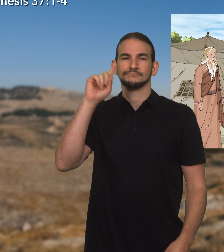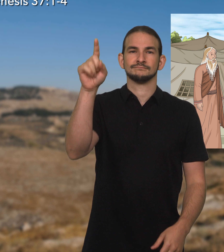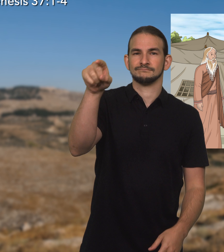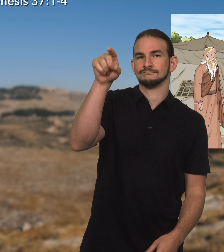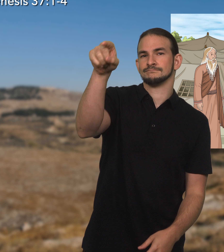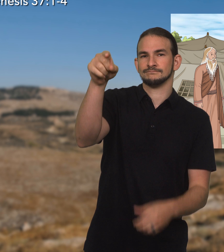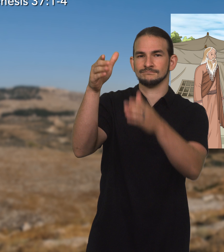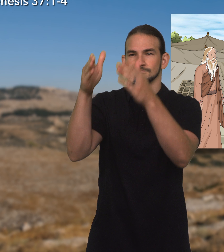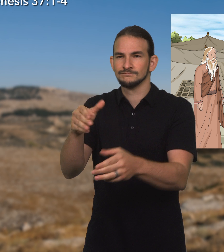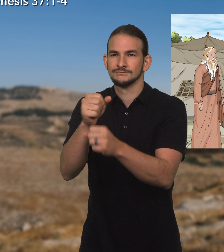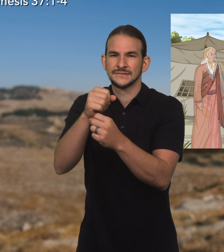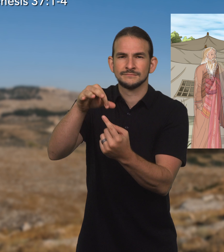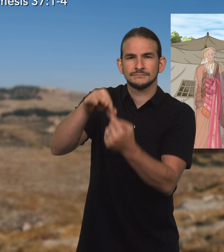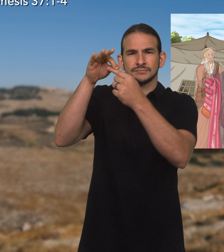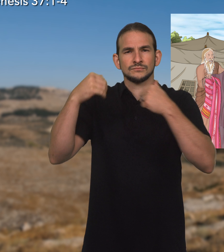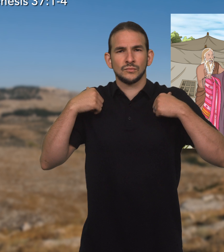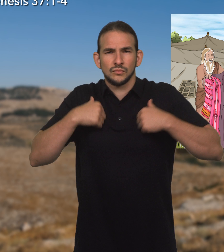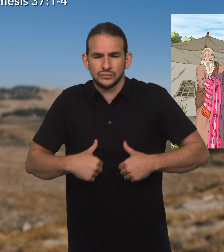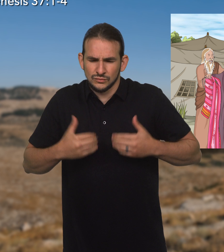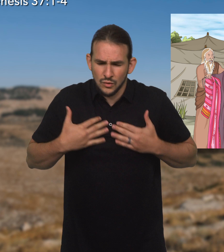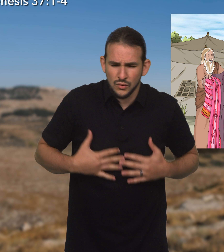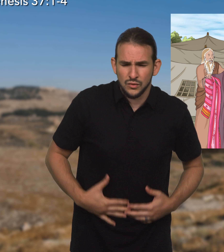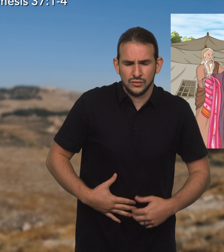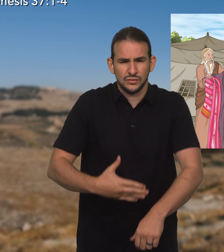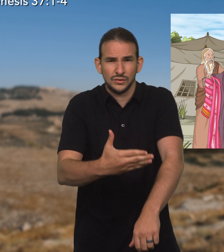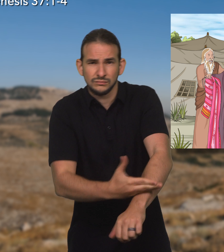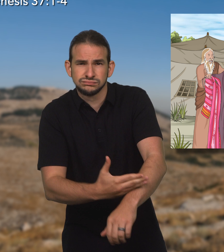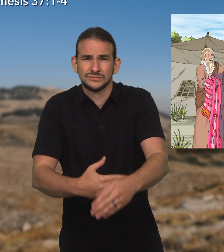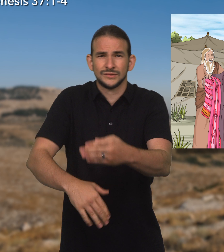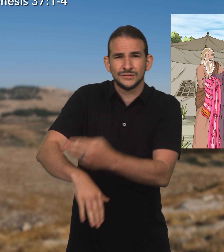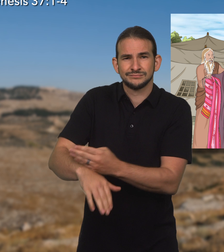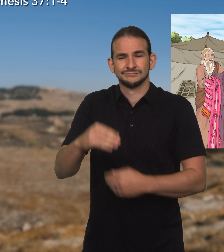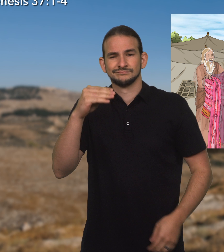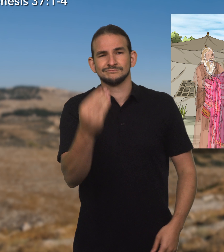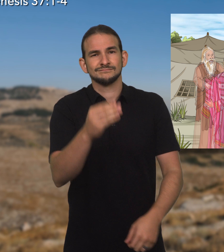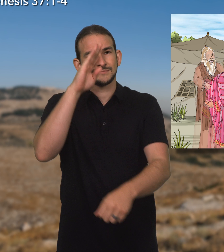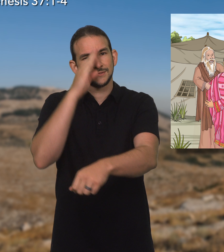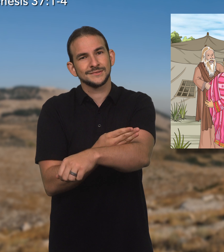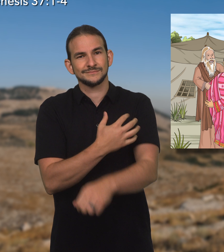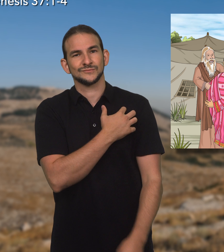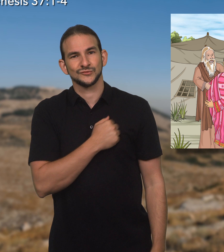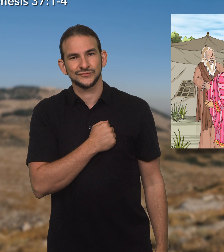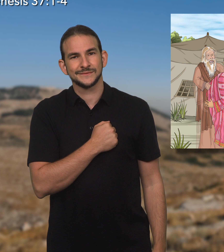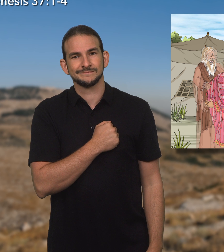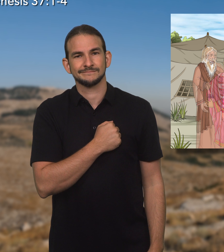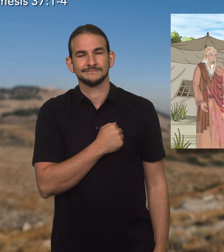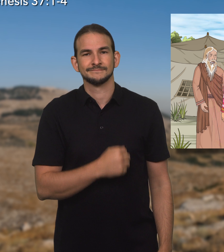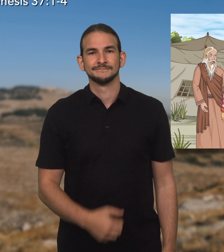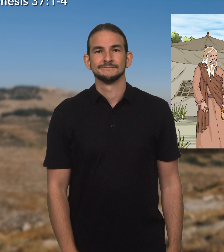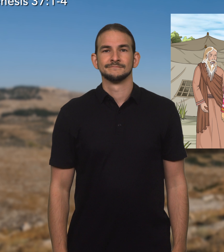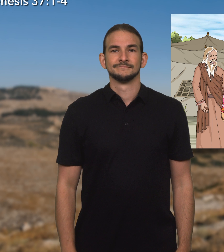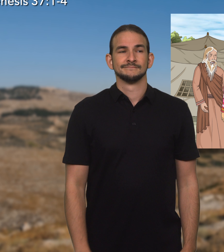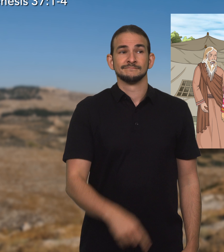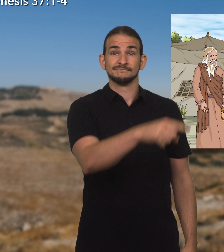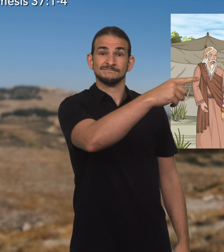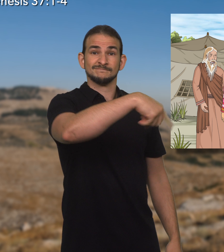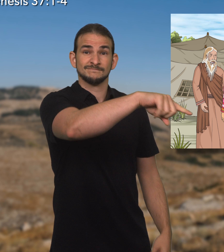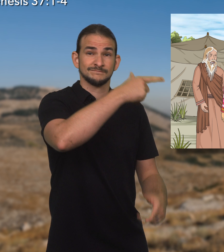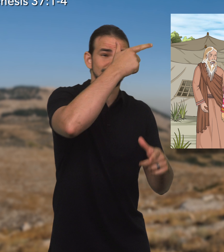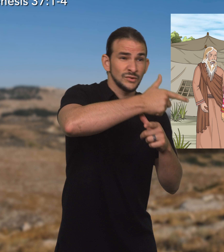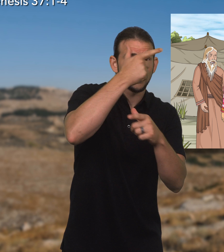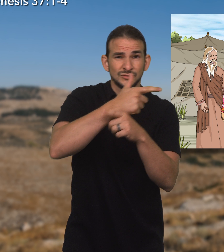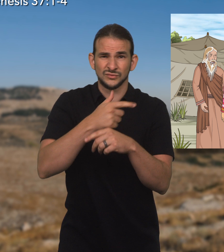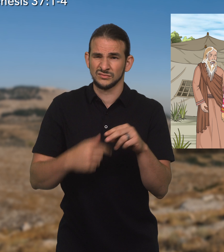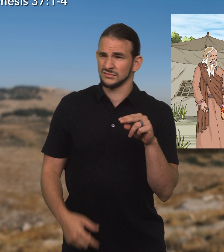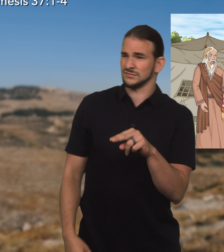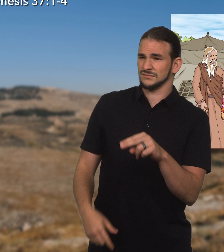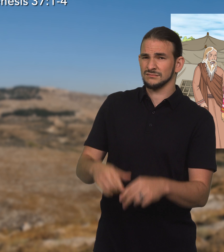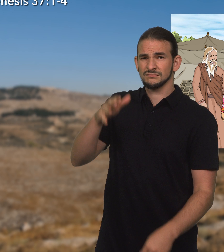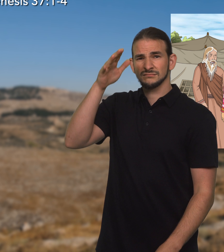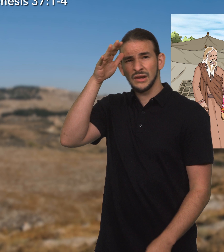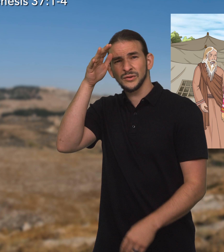so he made him a robe of many colors.